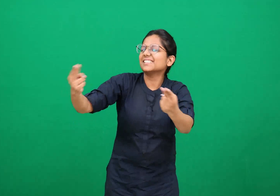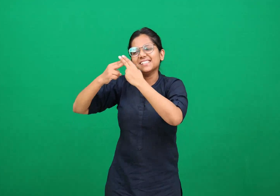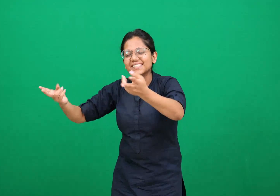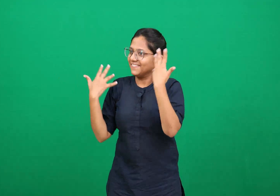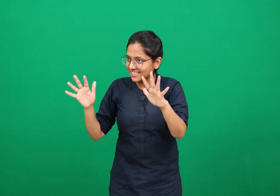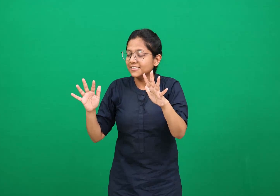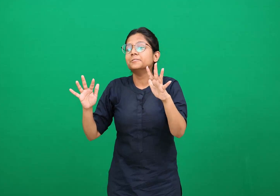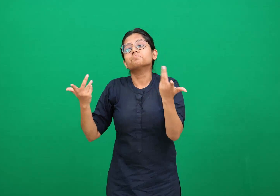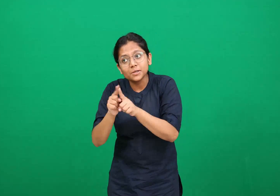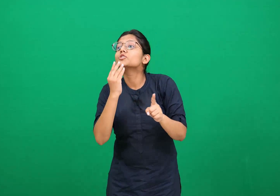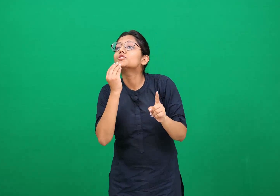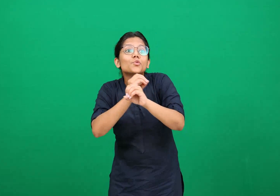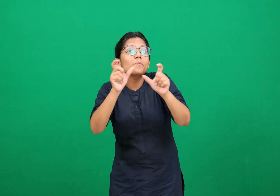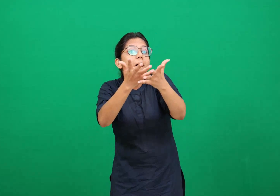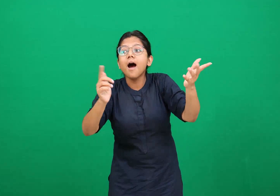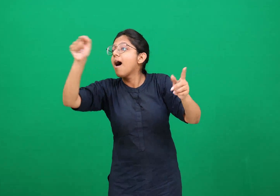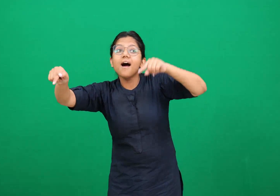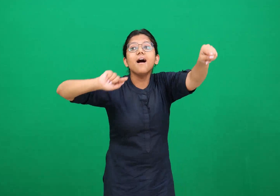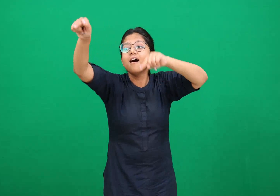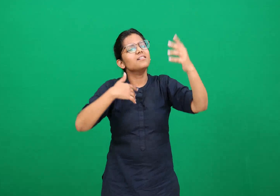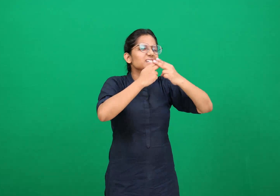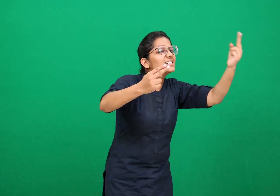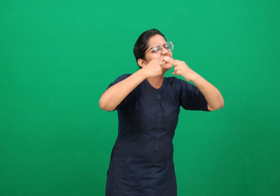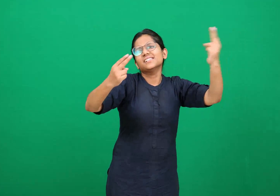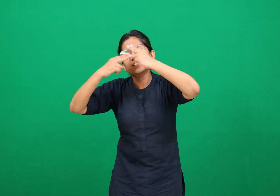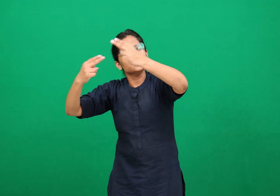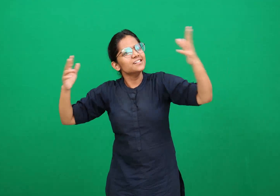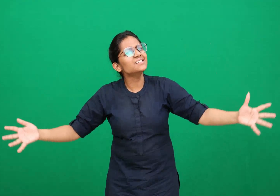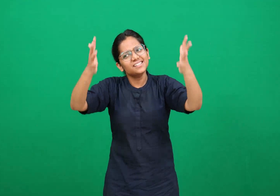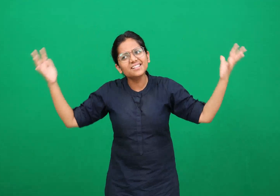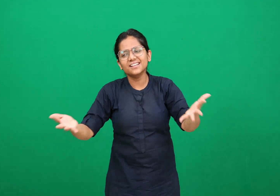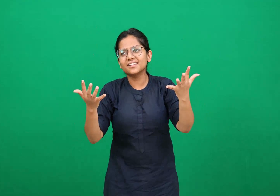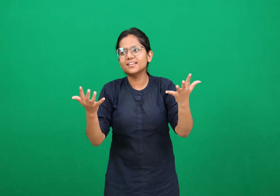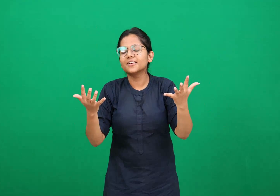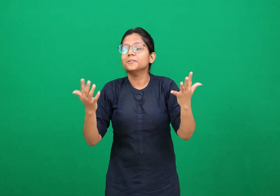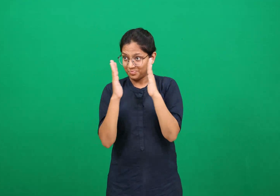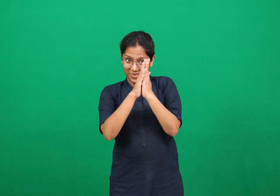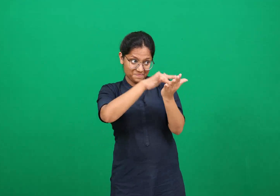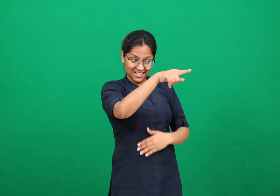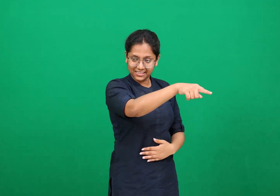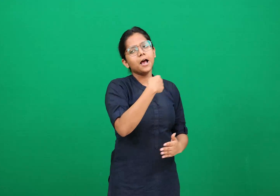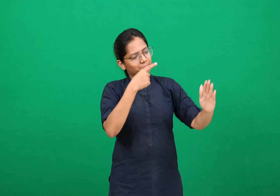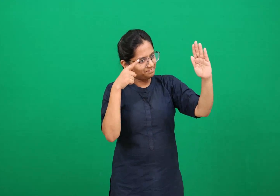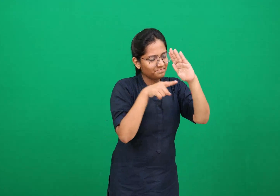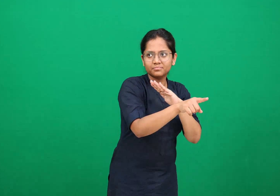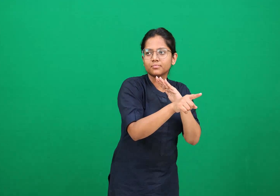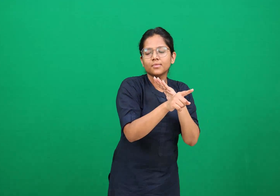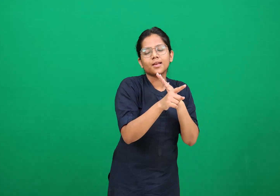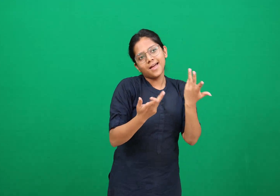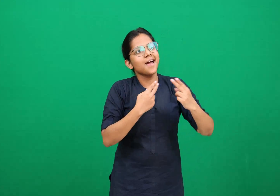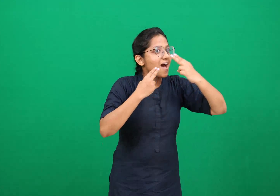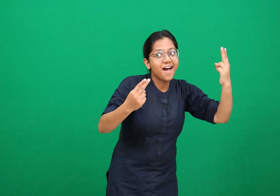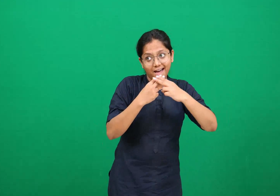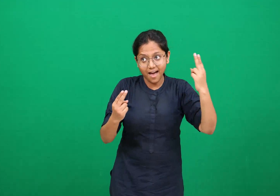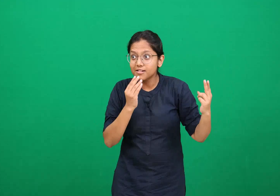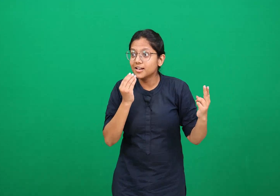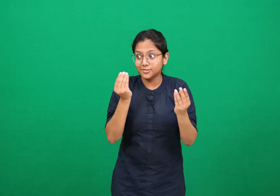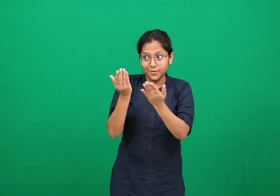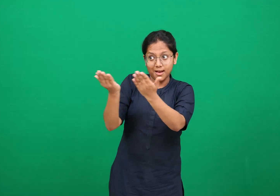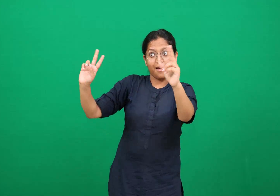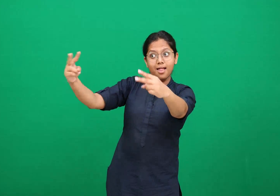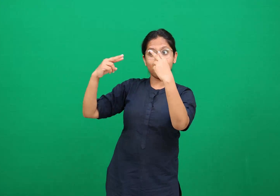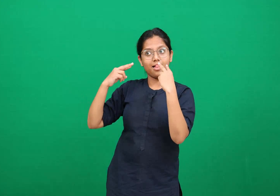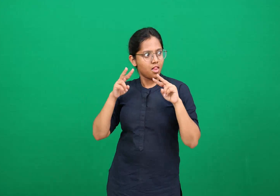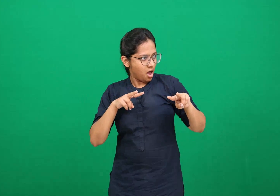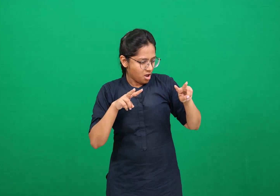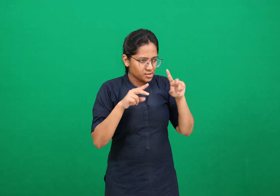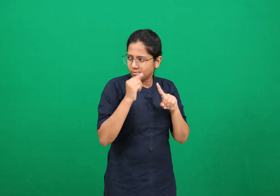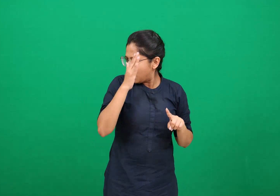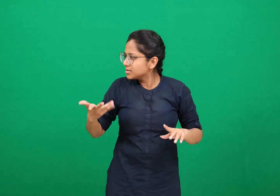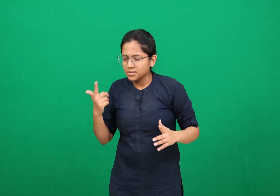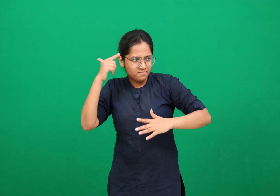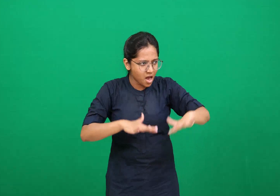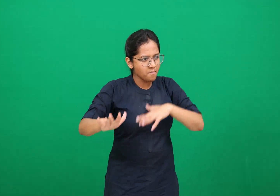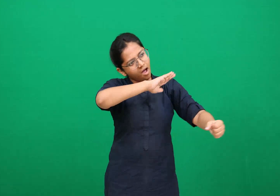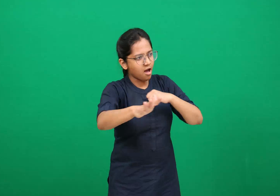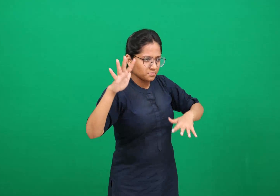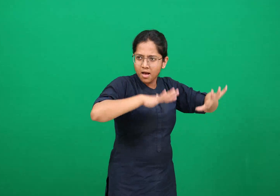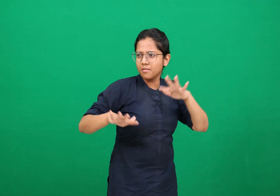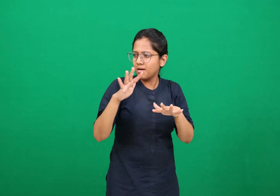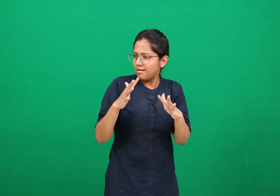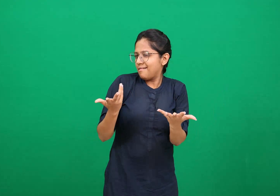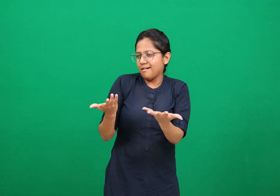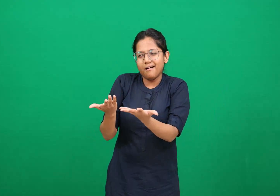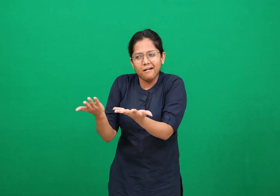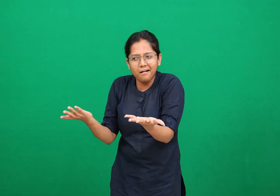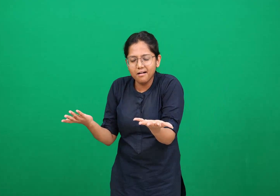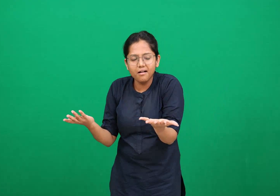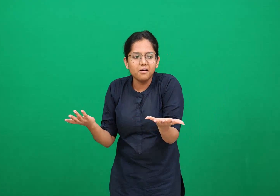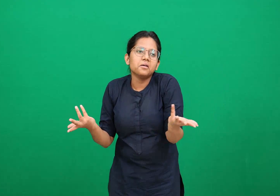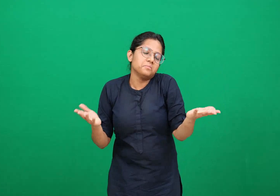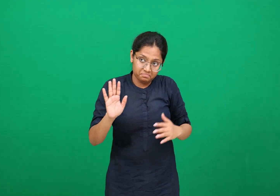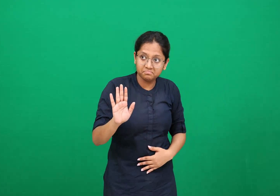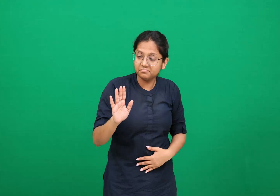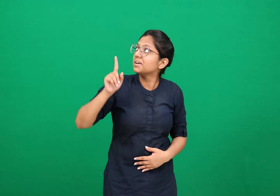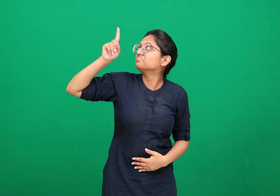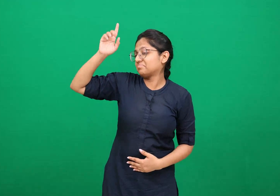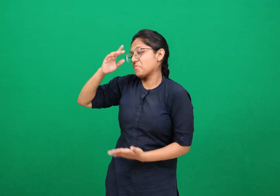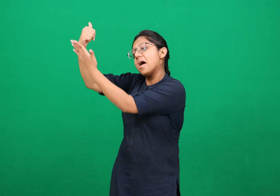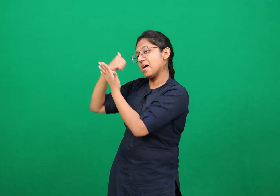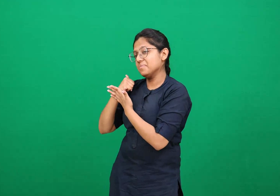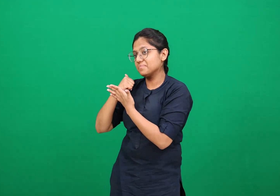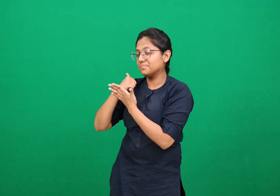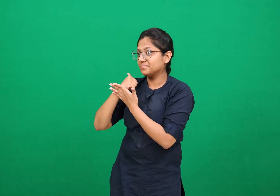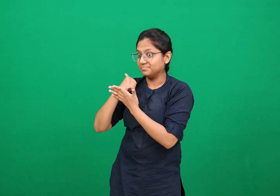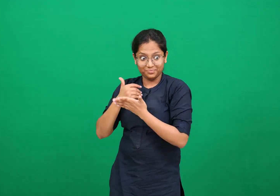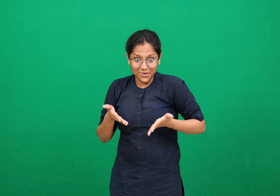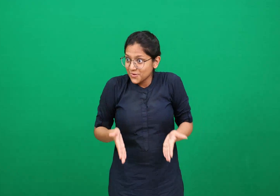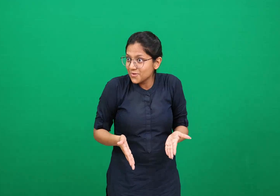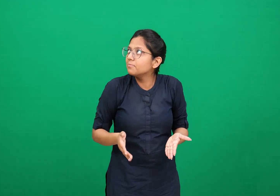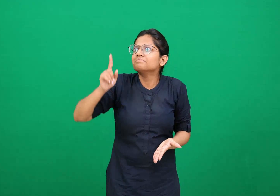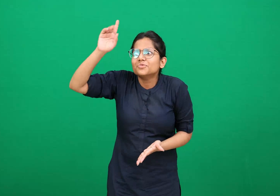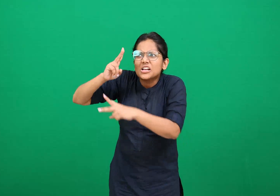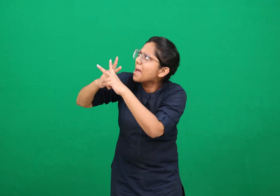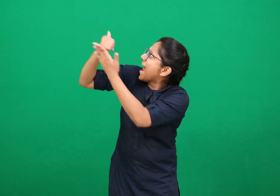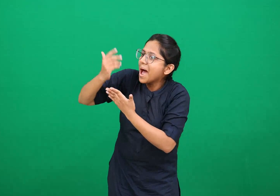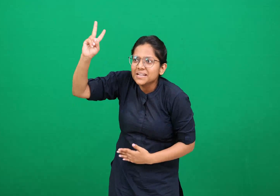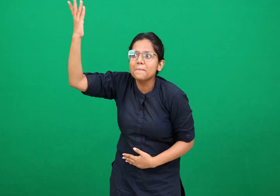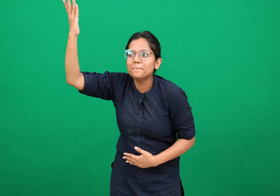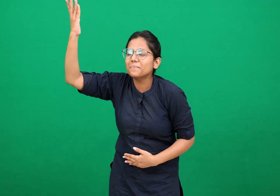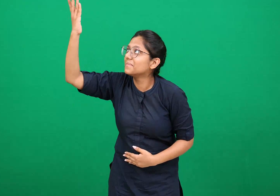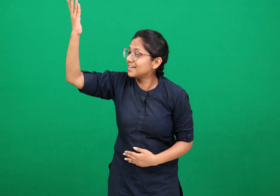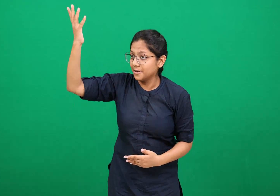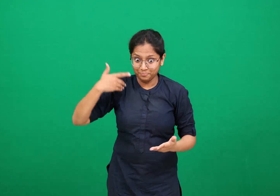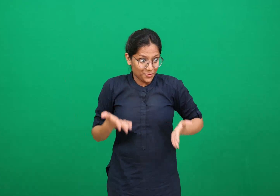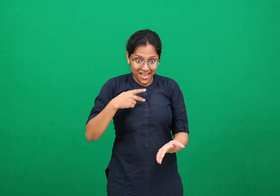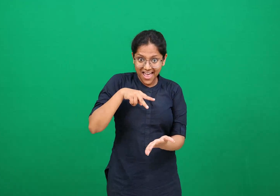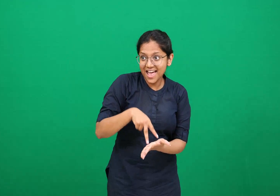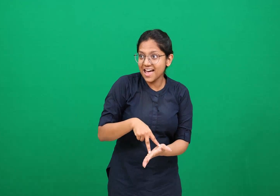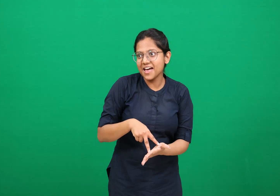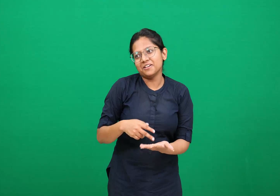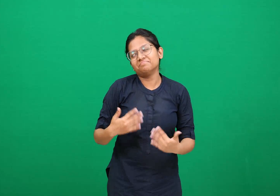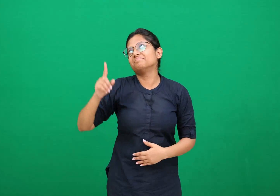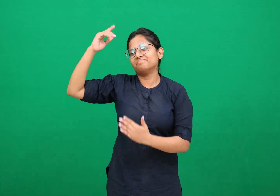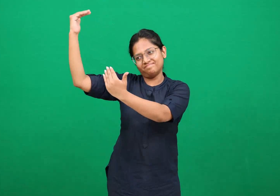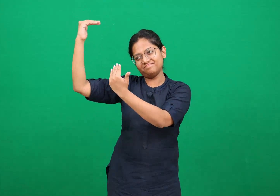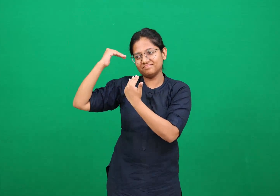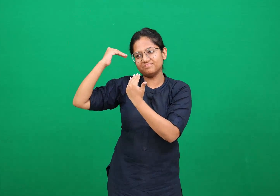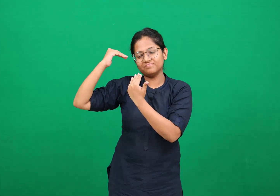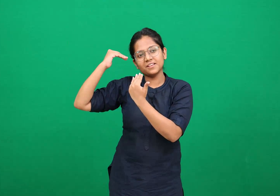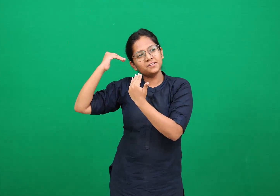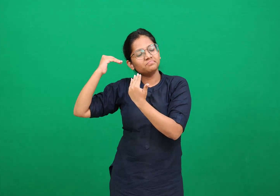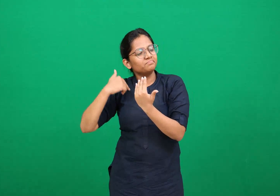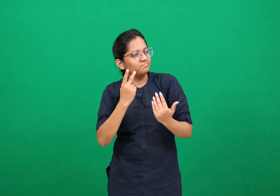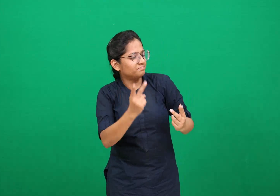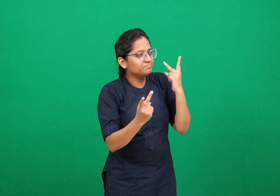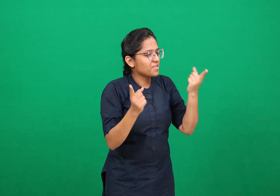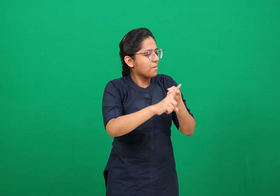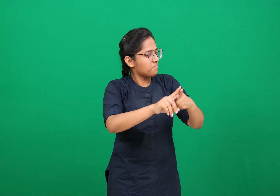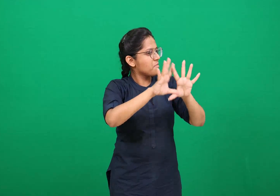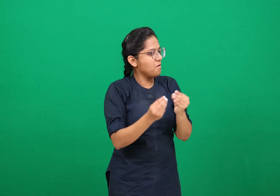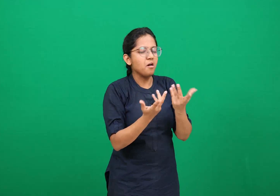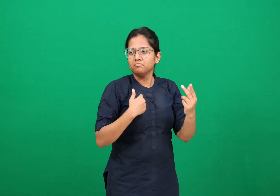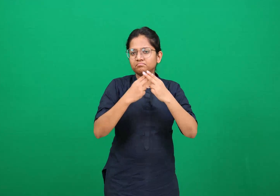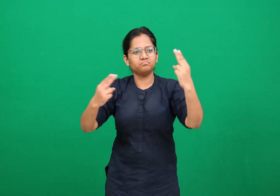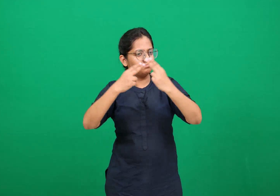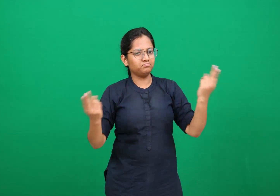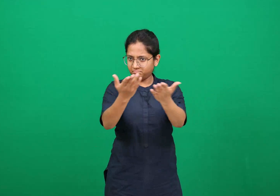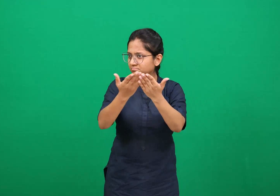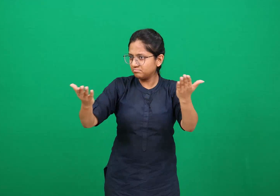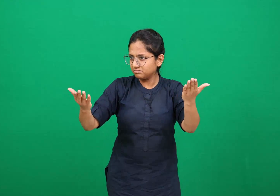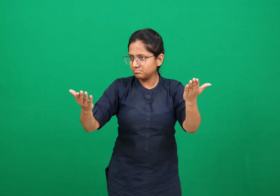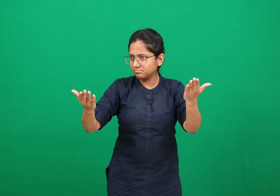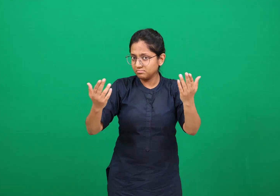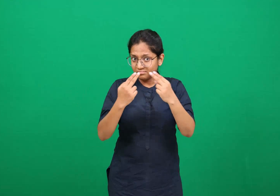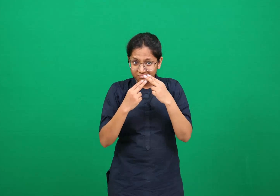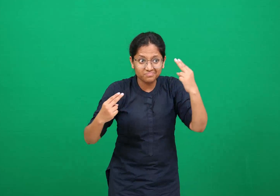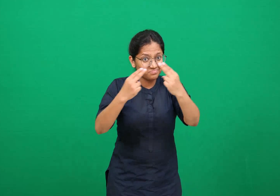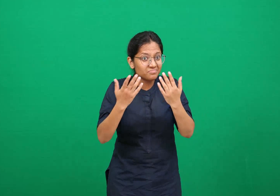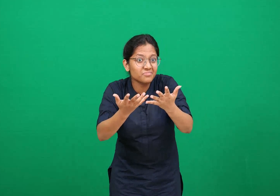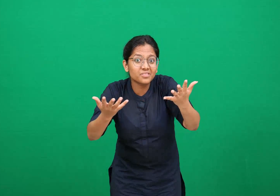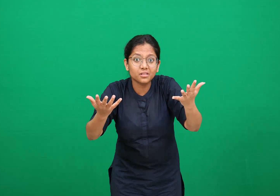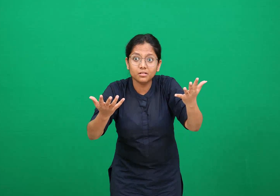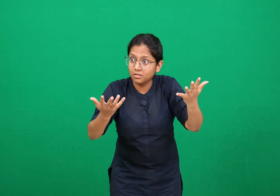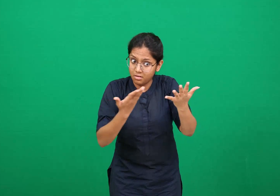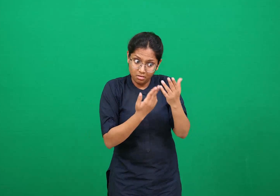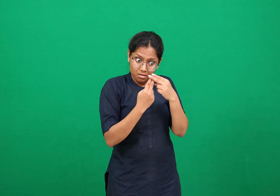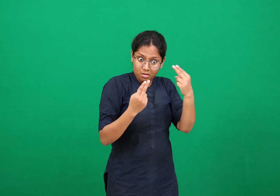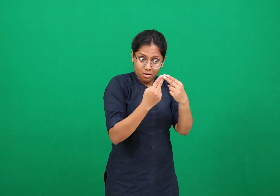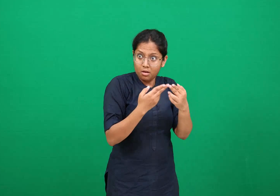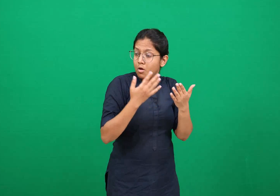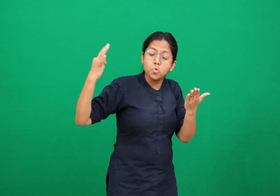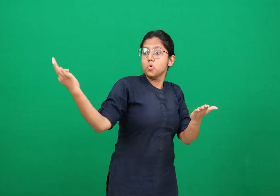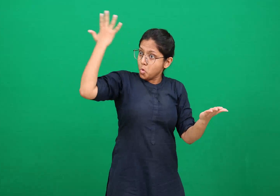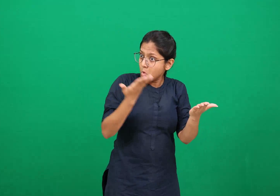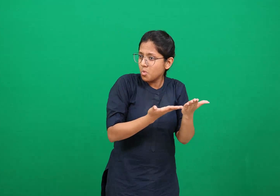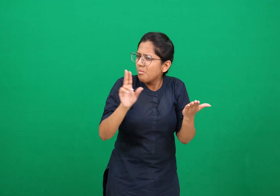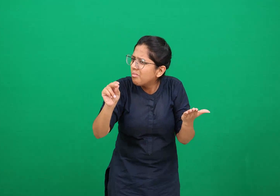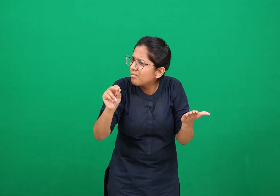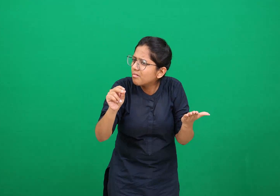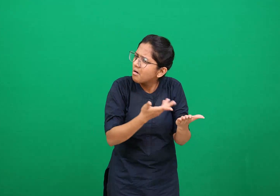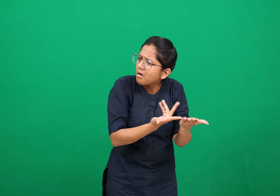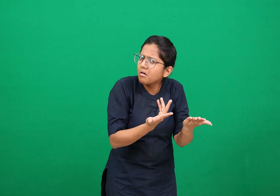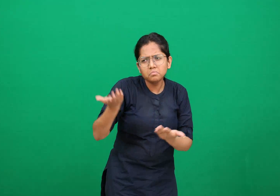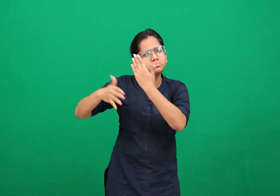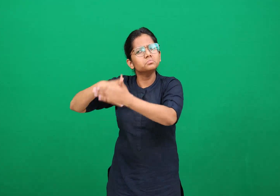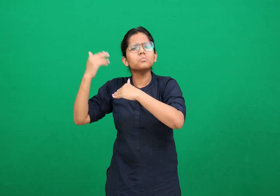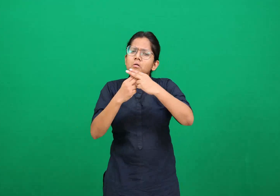For this reason the Jews seized me in the temple courts and tried to kill me. But I have had God's help to this day, and I stand here to testify to small and great alike.